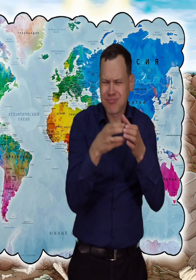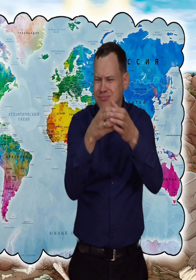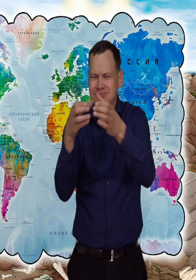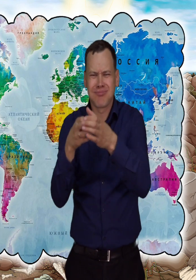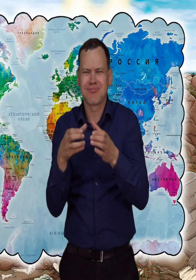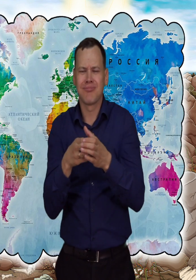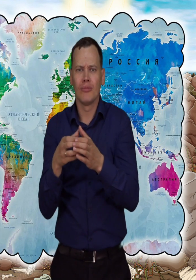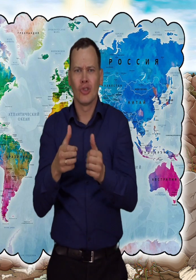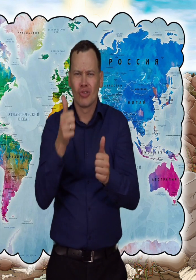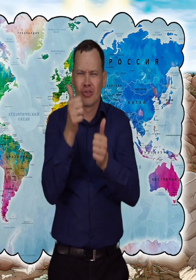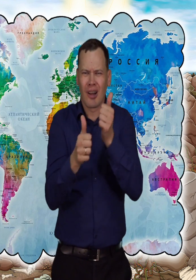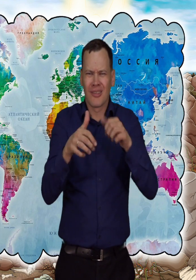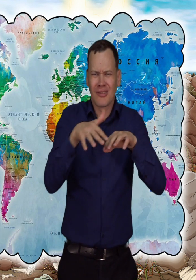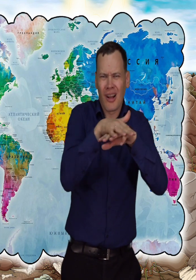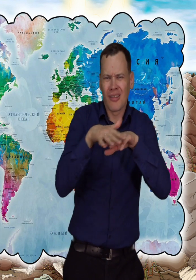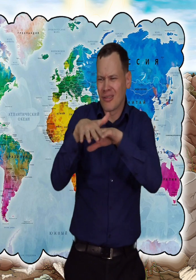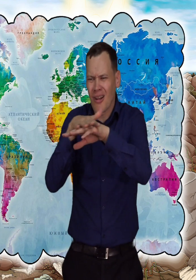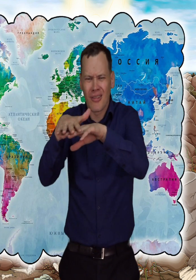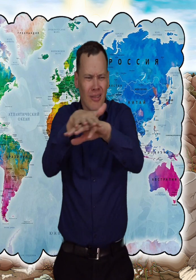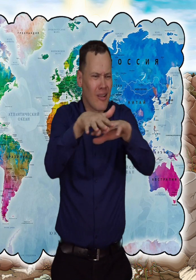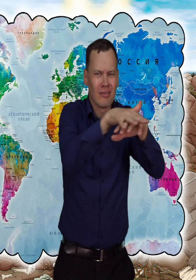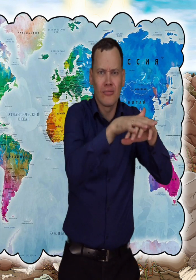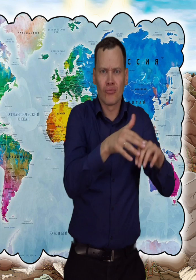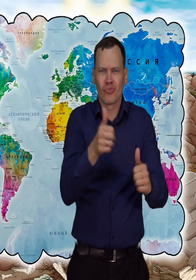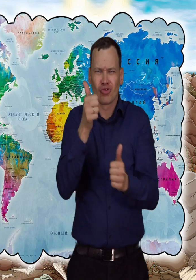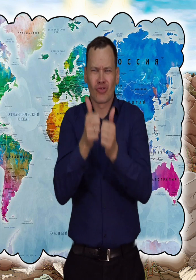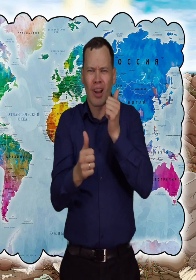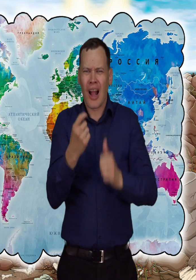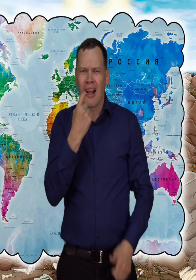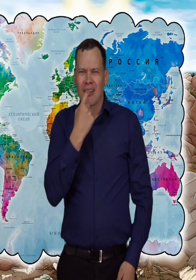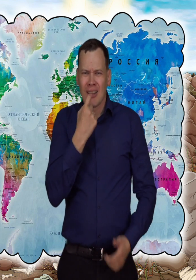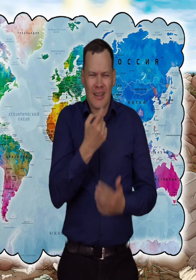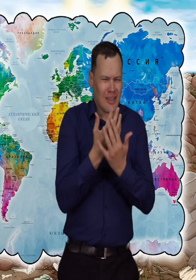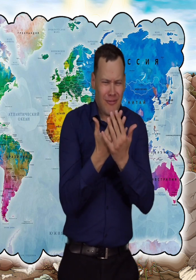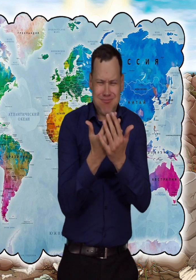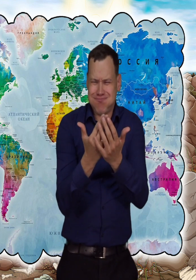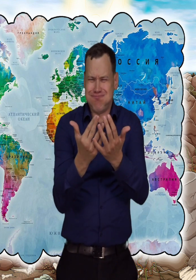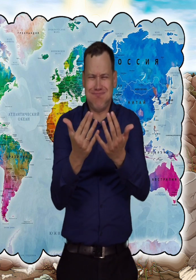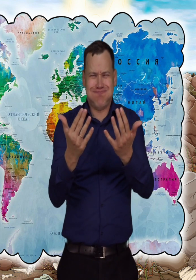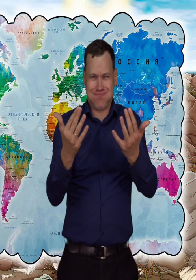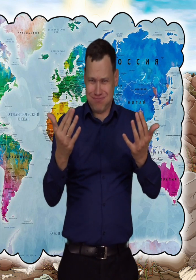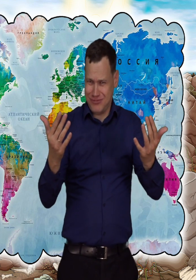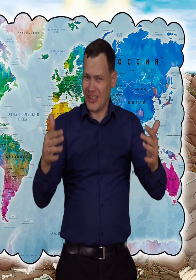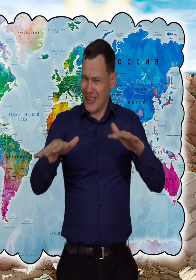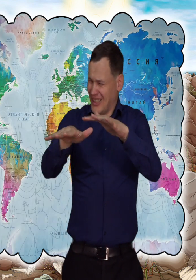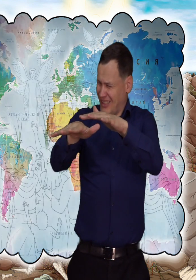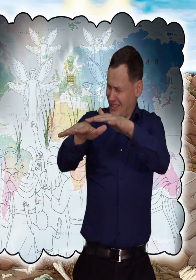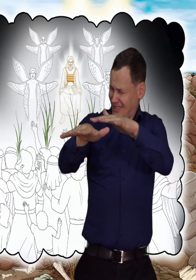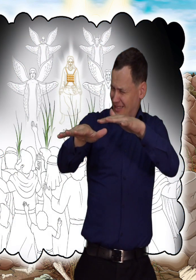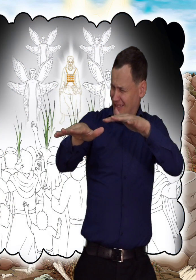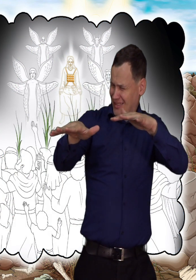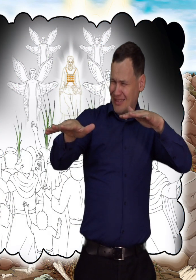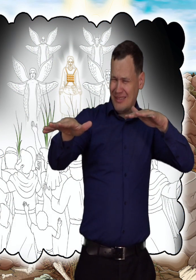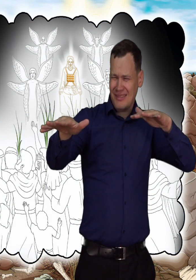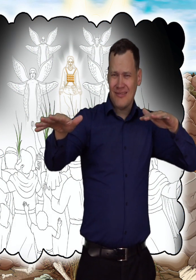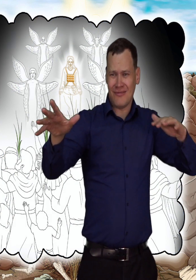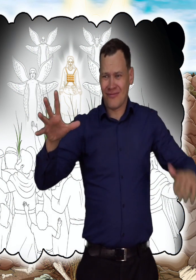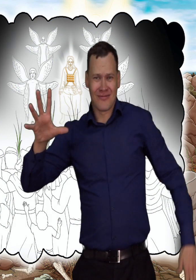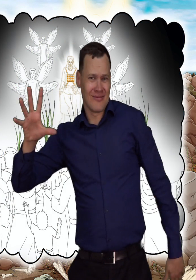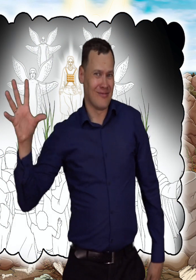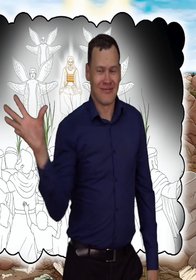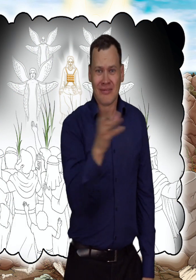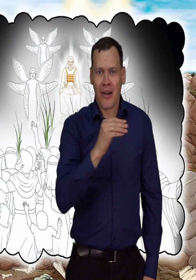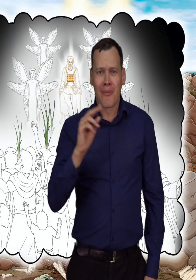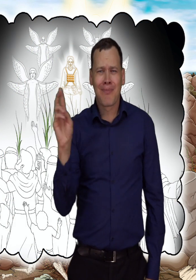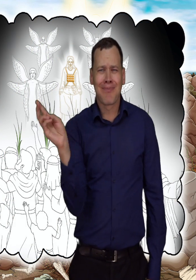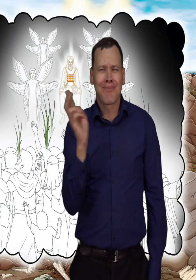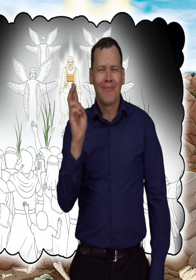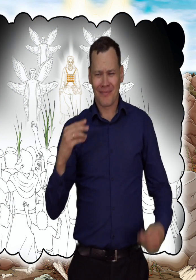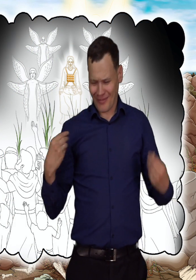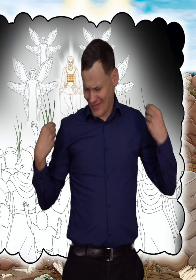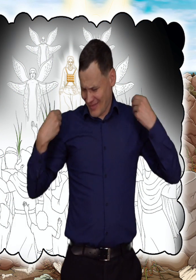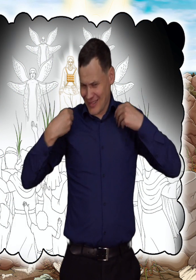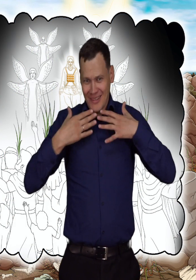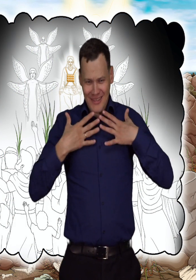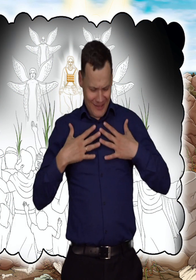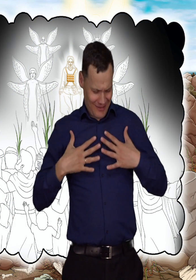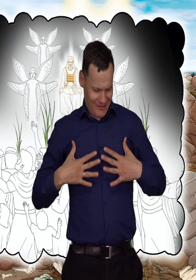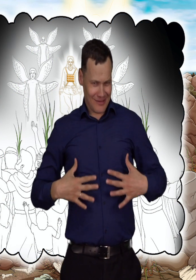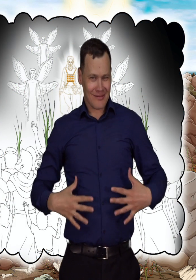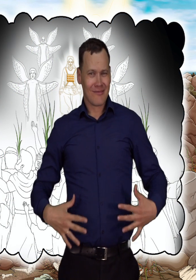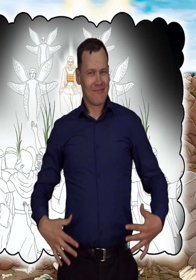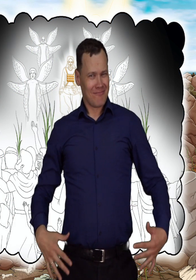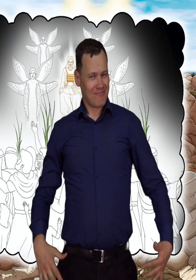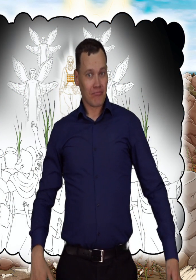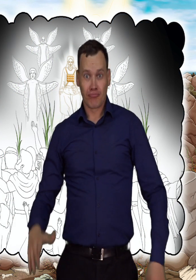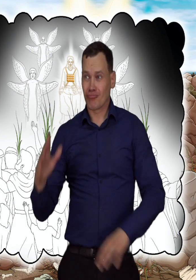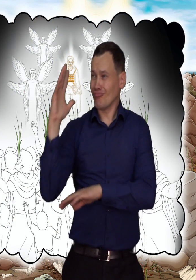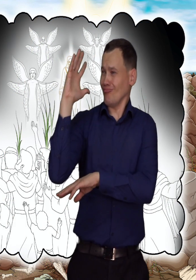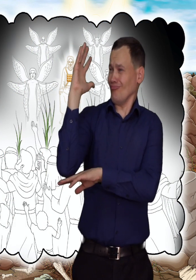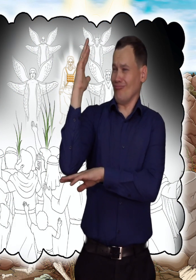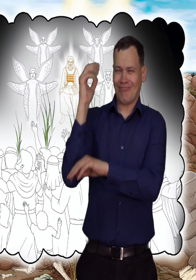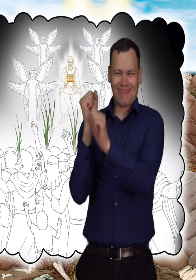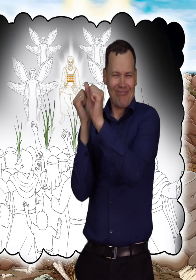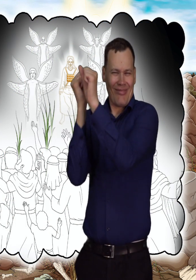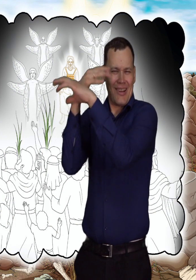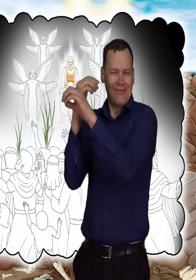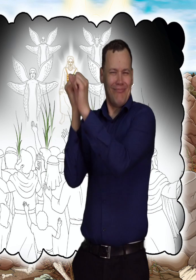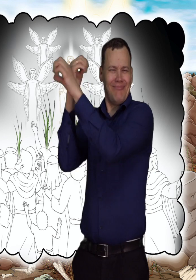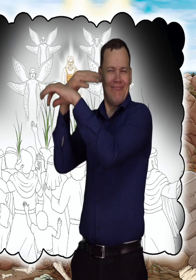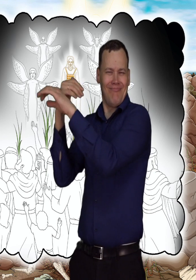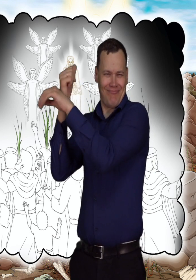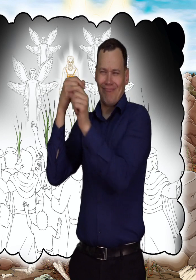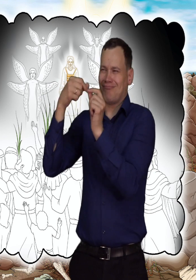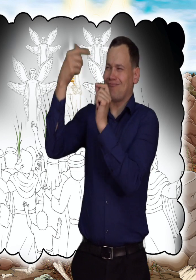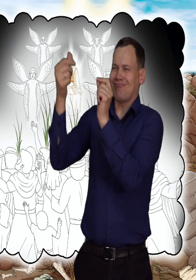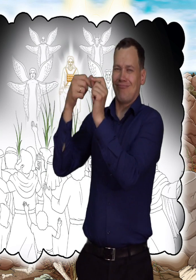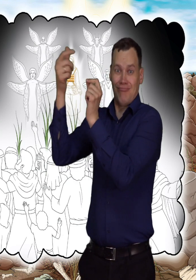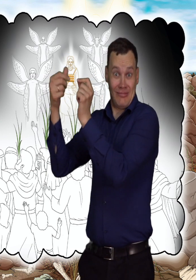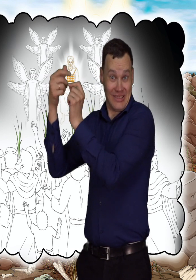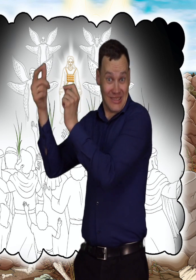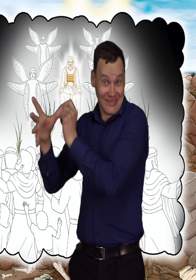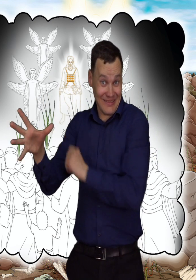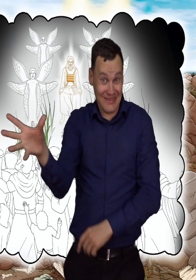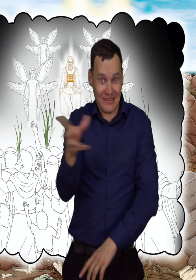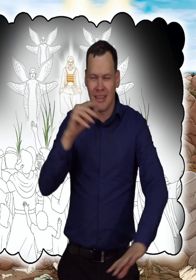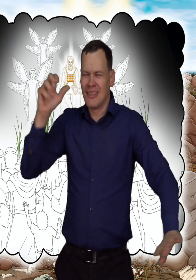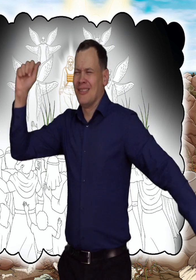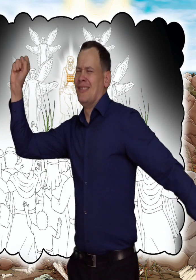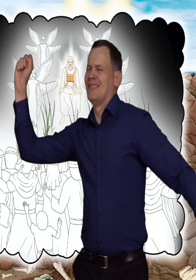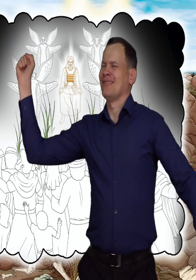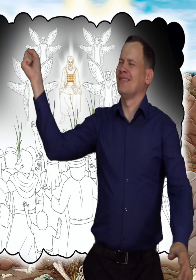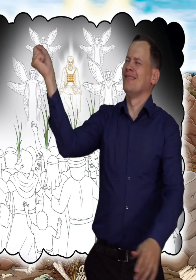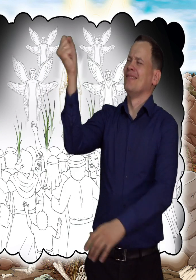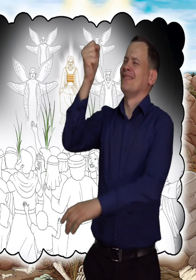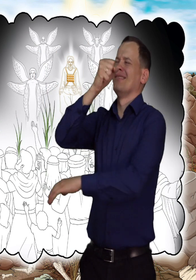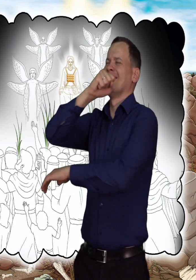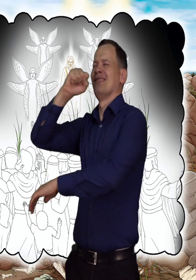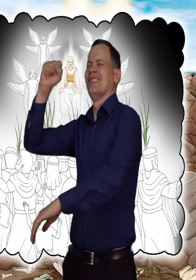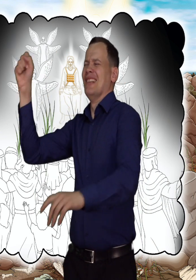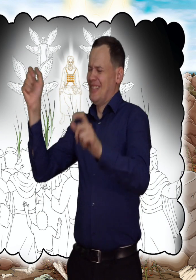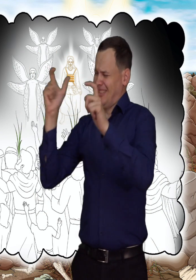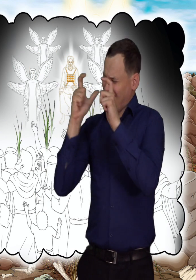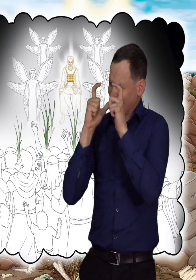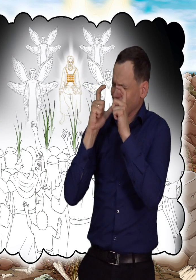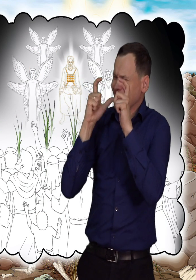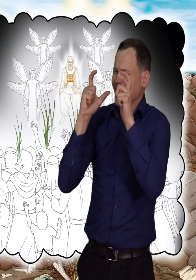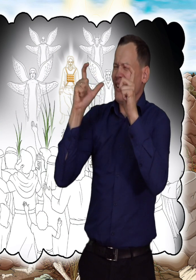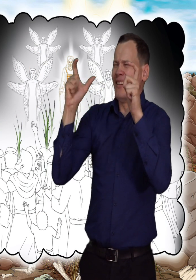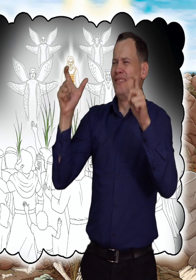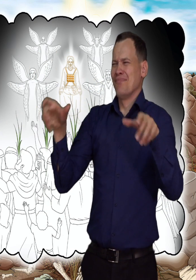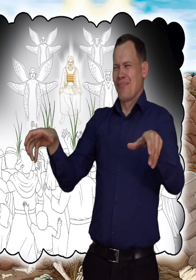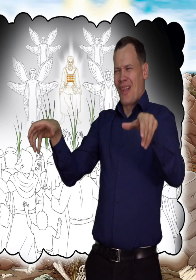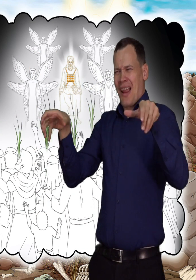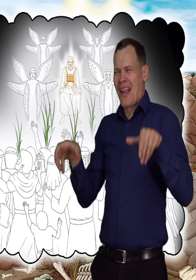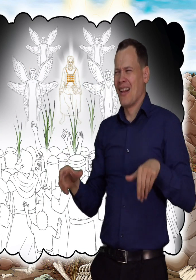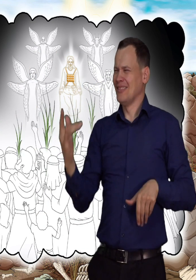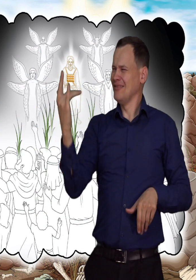They were wearing white robes and holding palm branches in their hands.